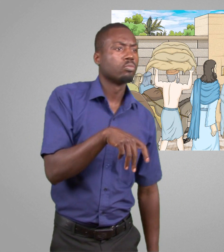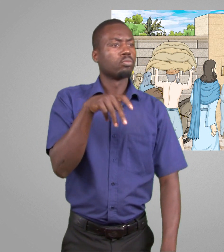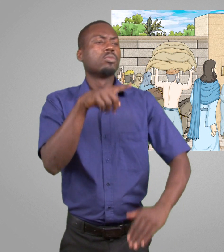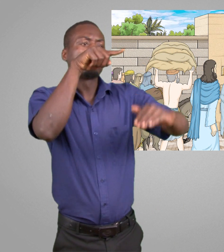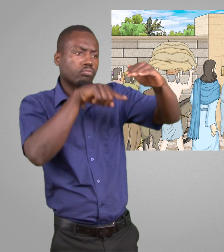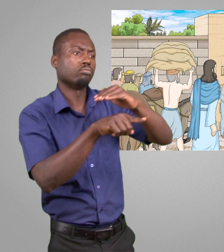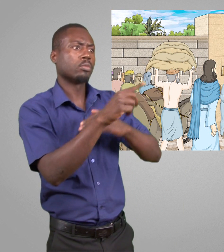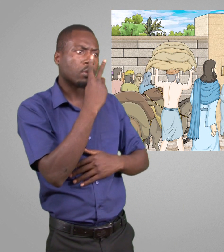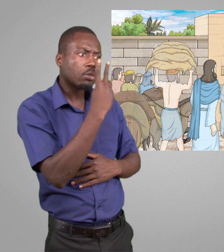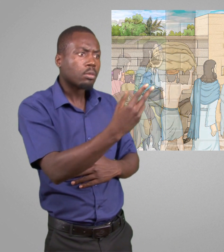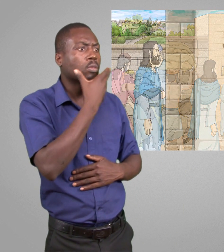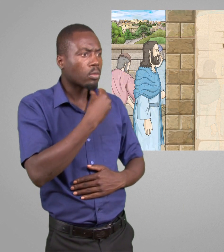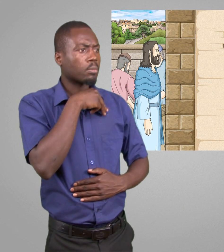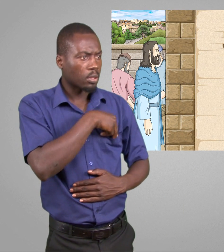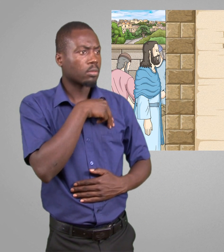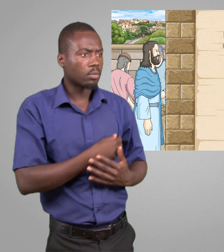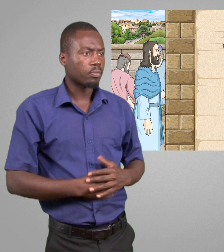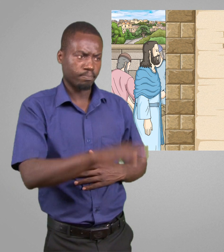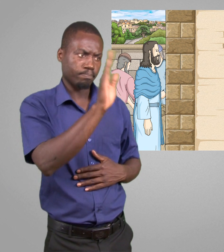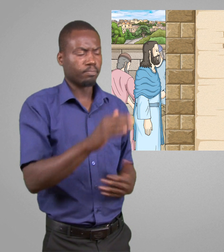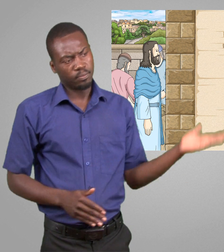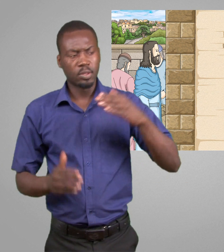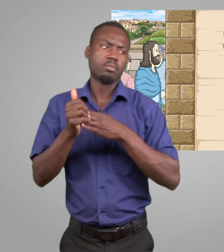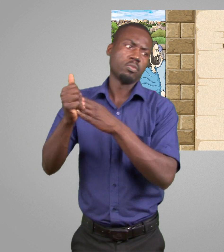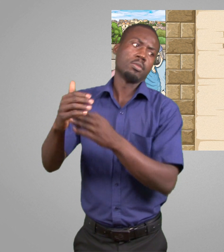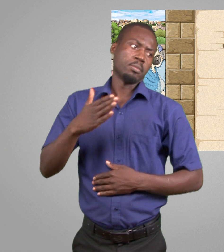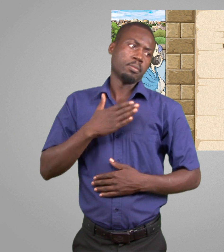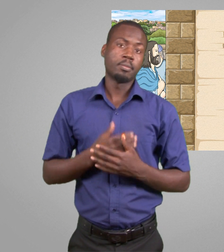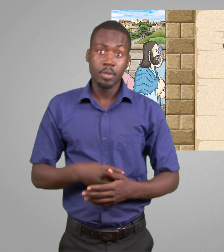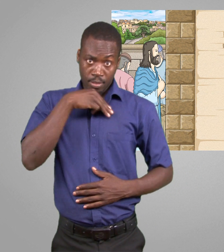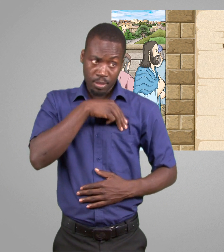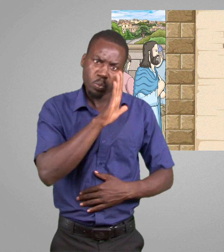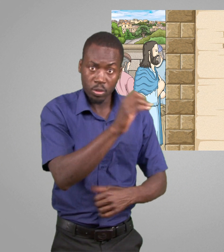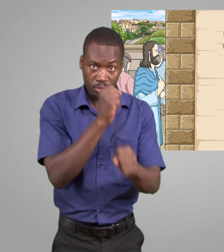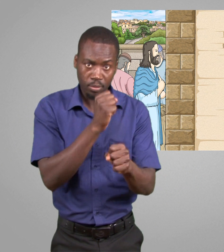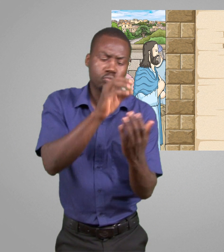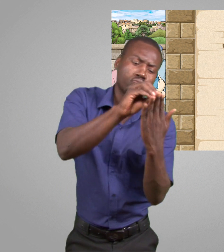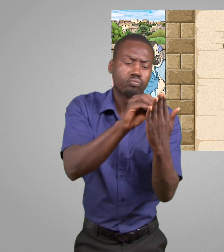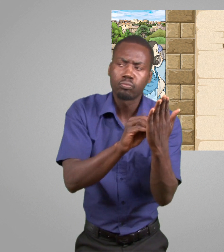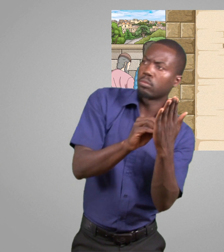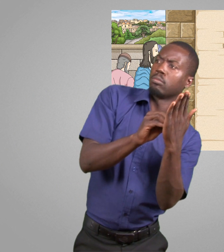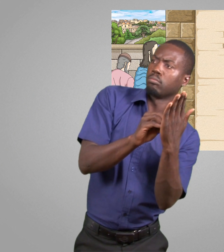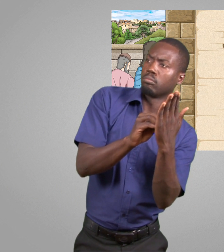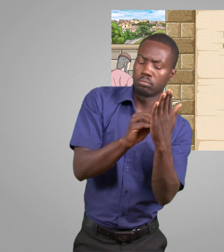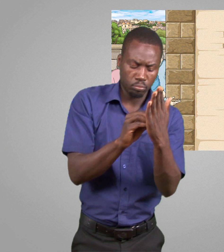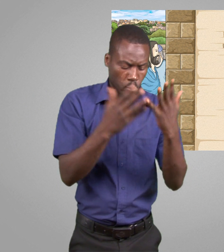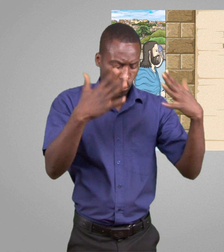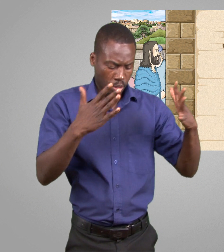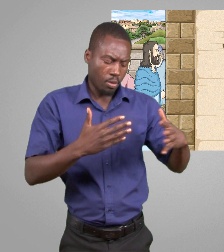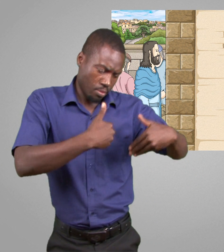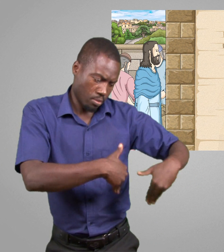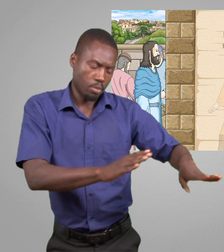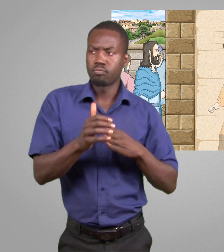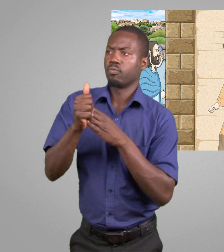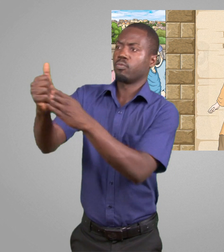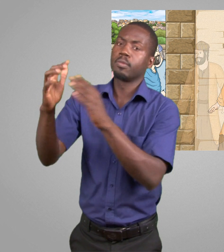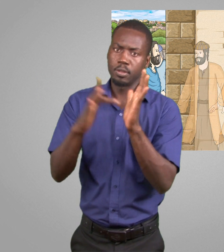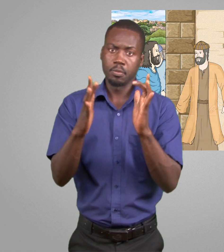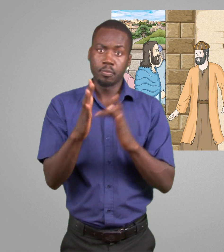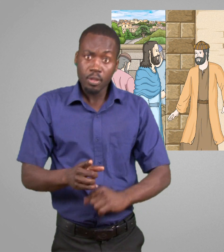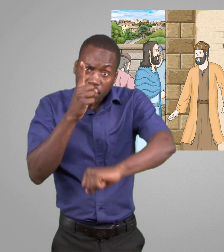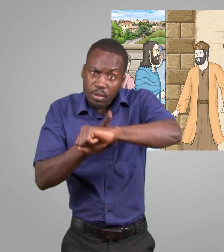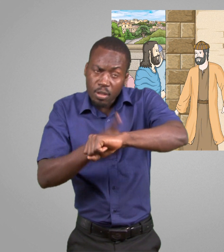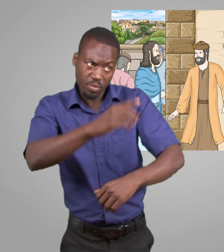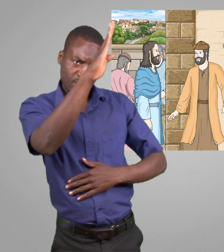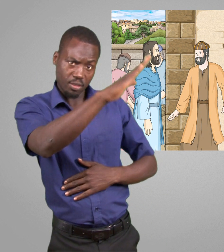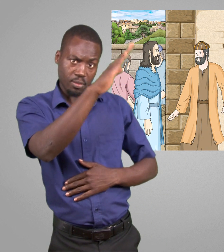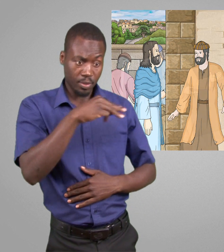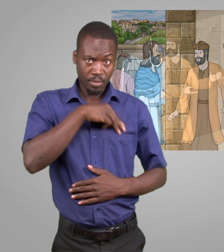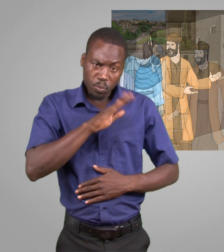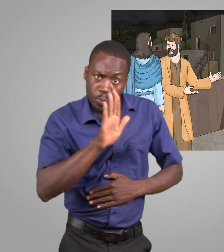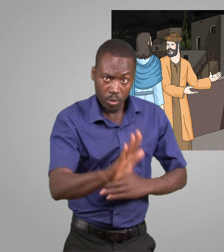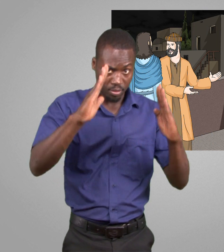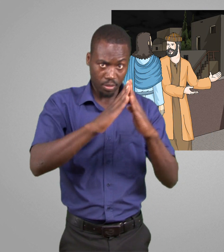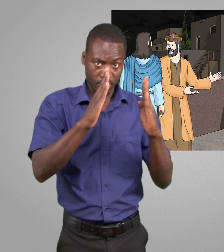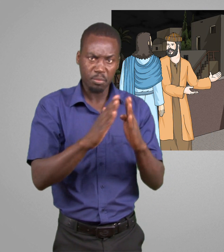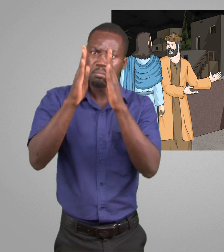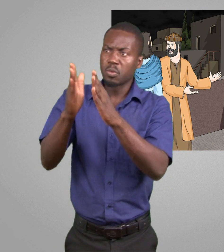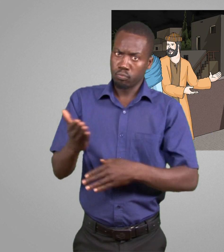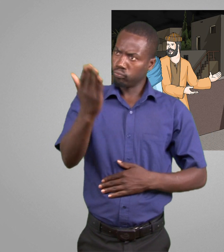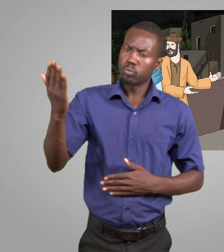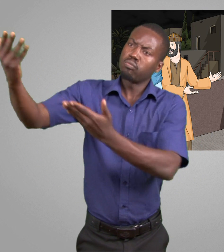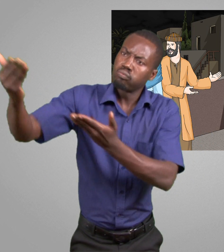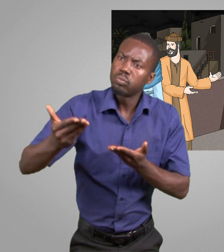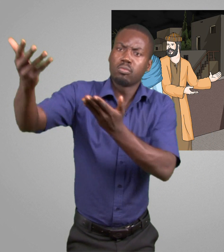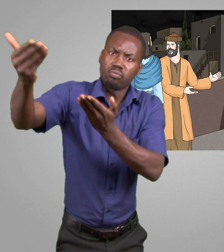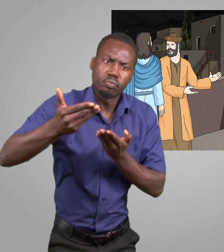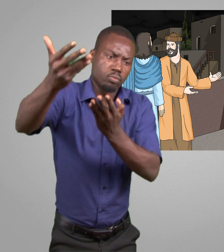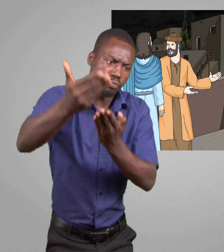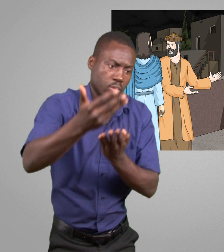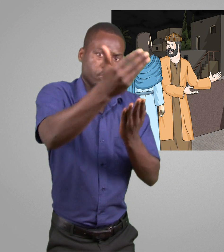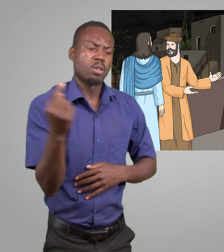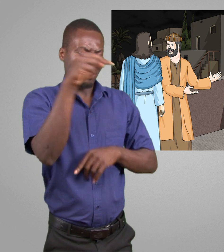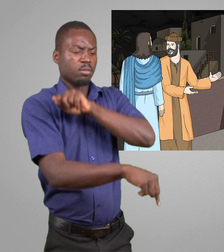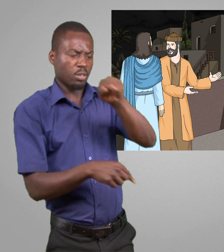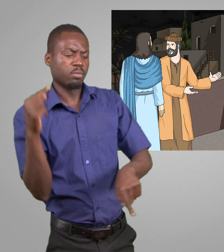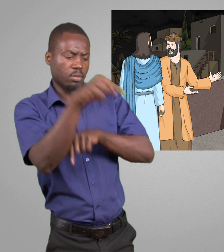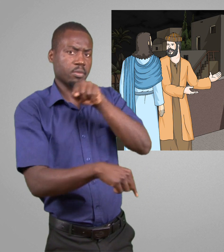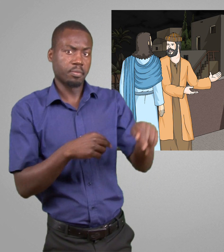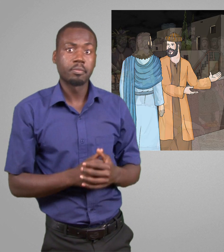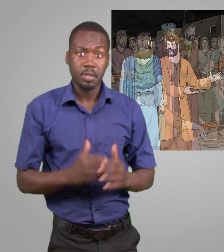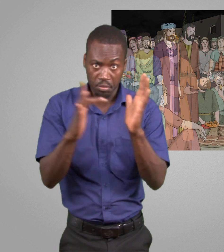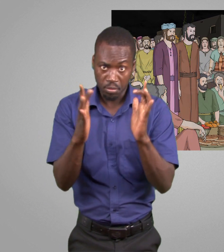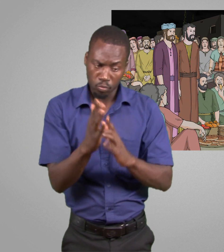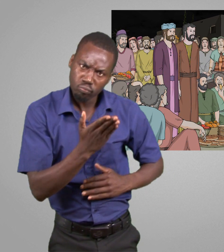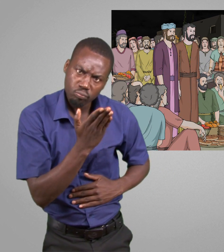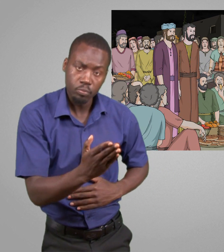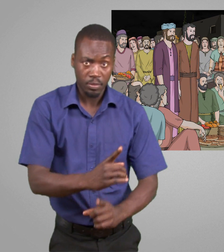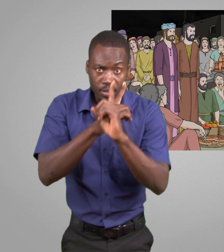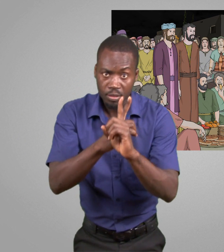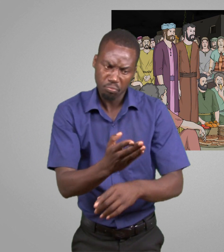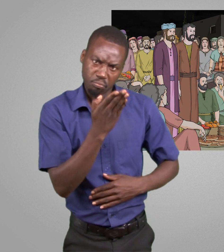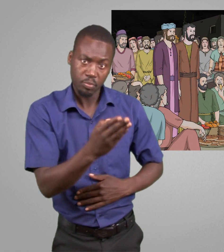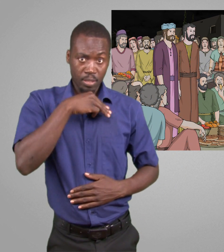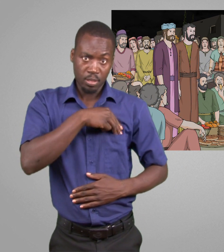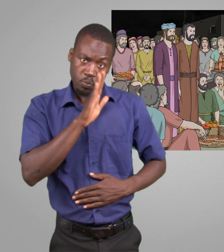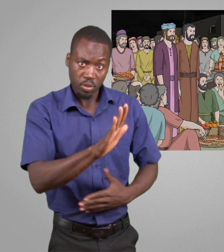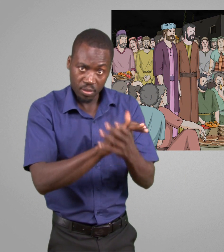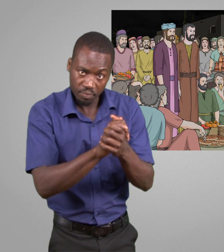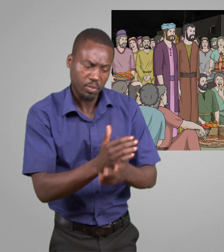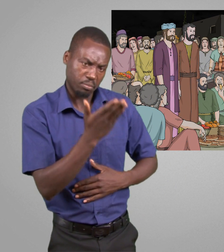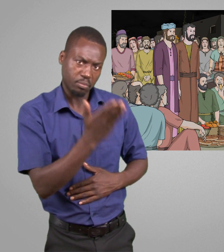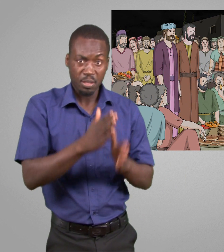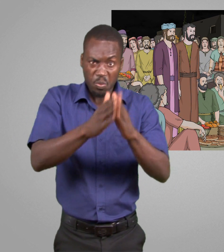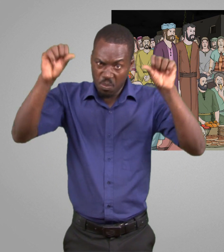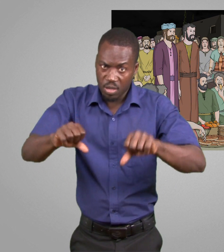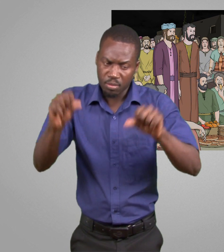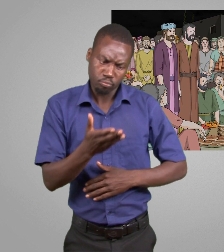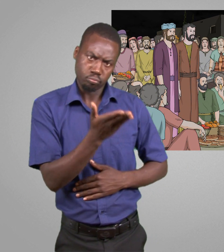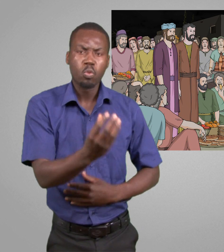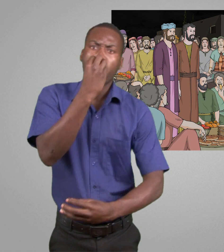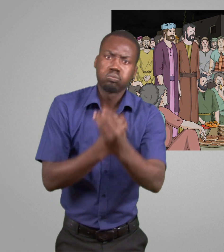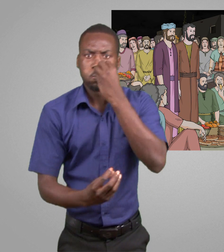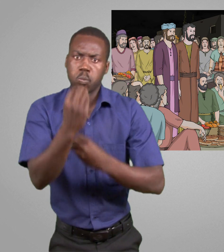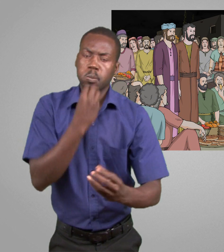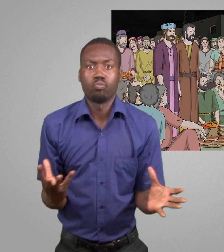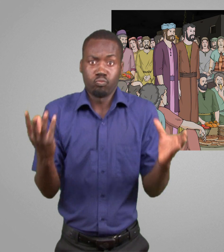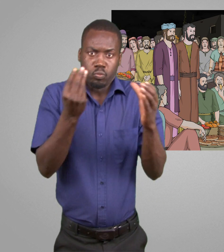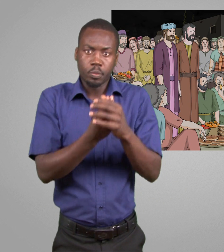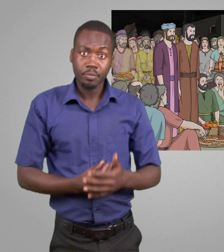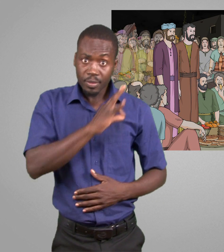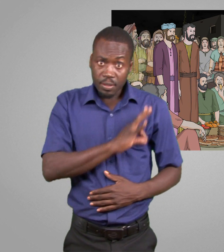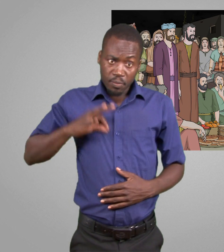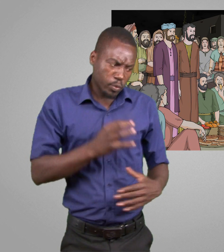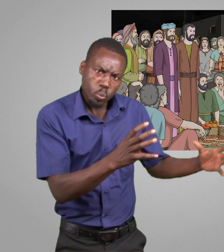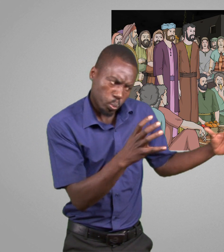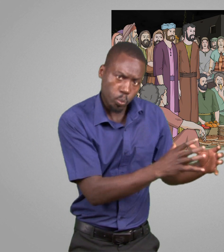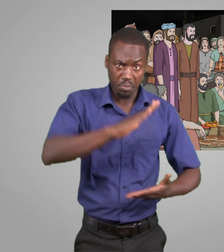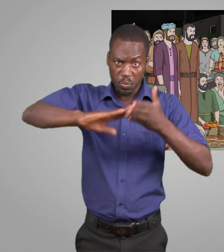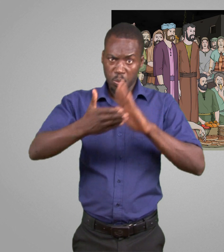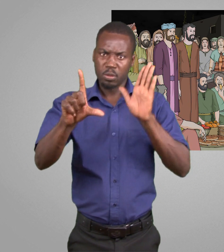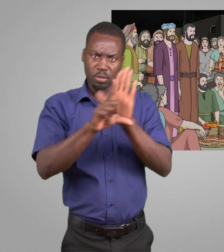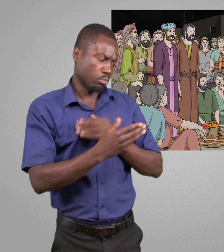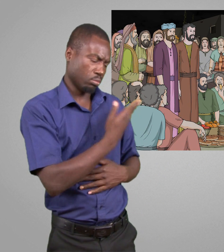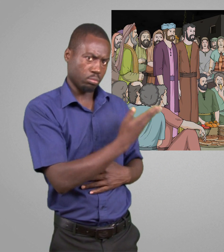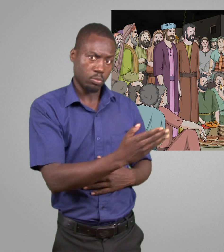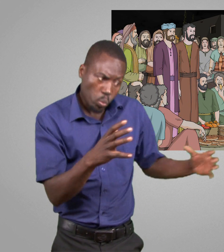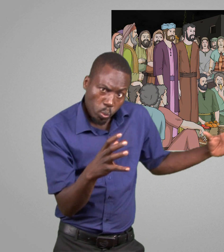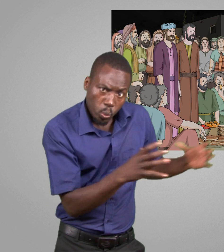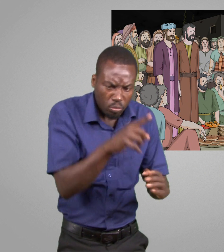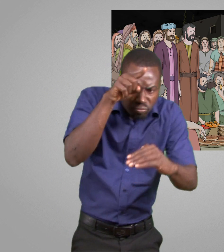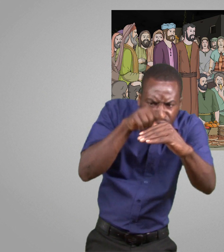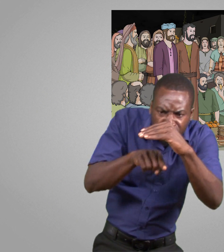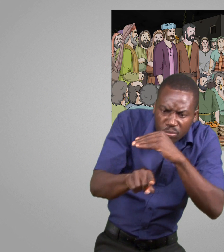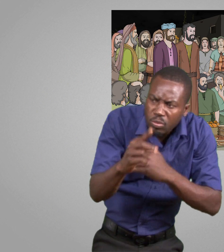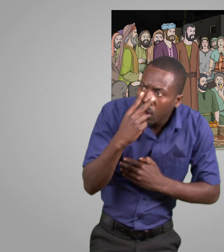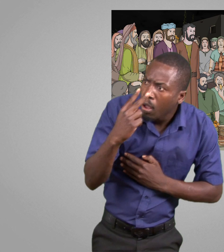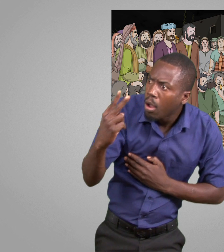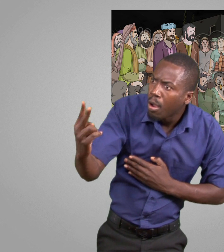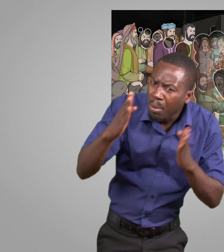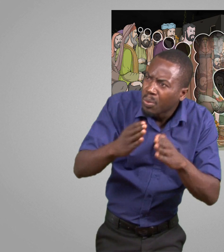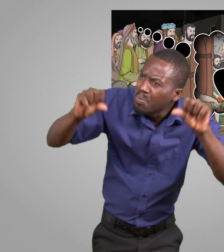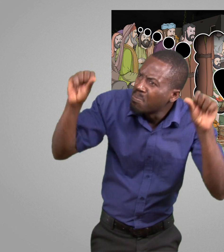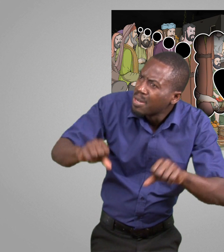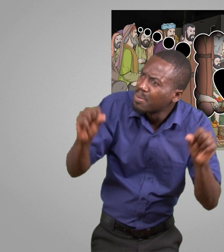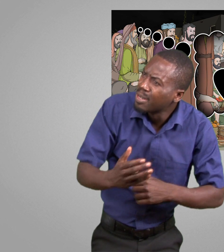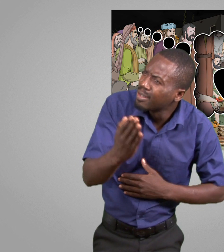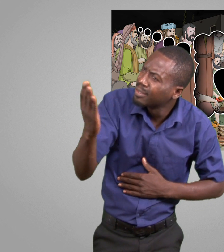While Jesus was dining at Levi’s house, many tax collectors and sinners were eating with Him and His disciples—for there were many who followed Him.